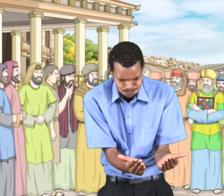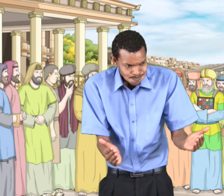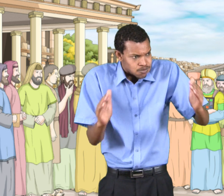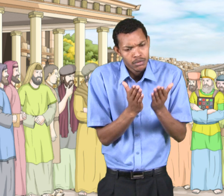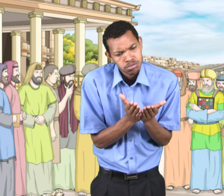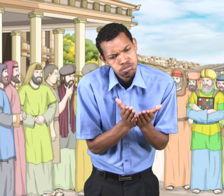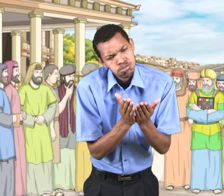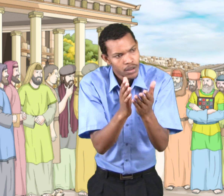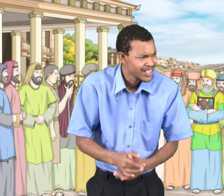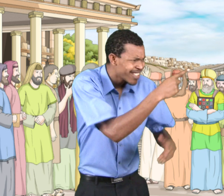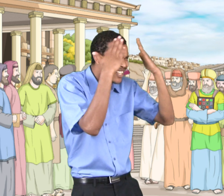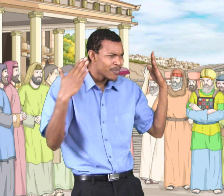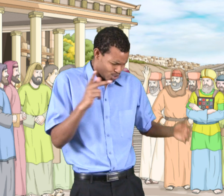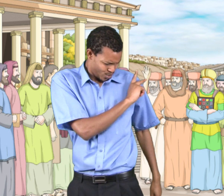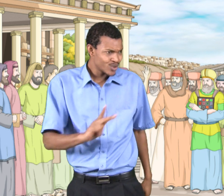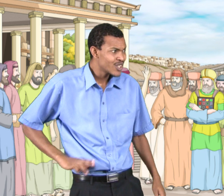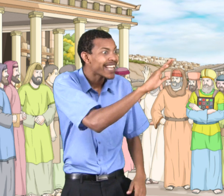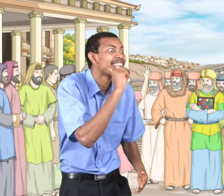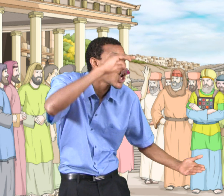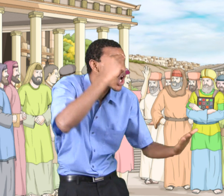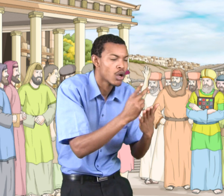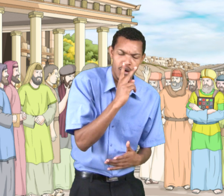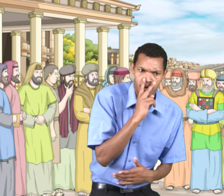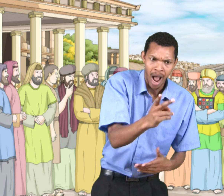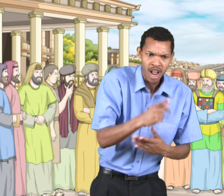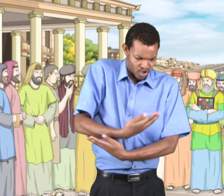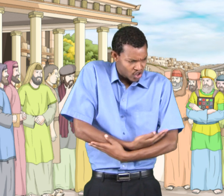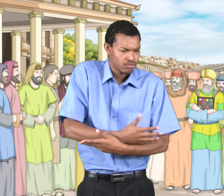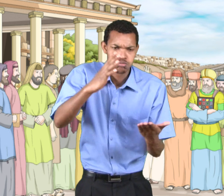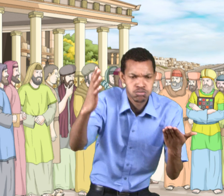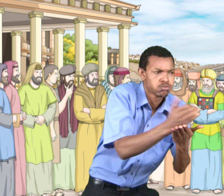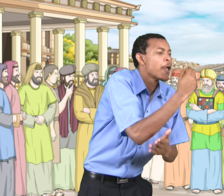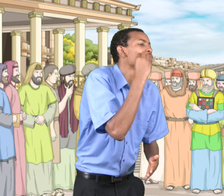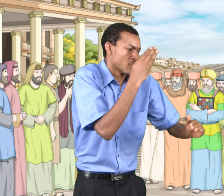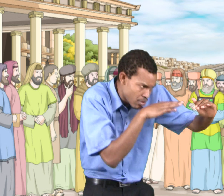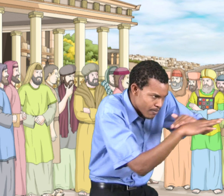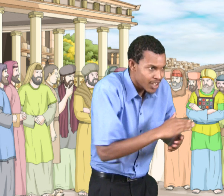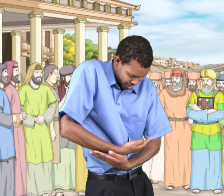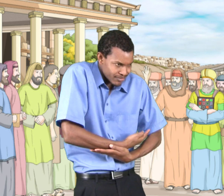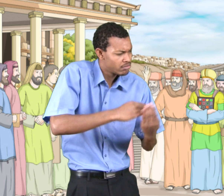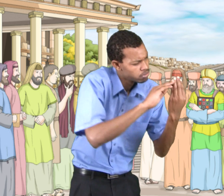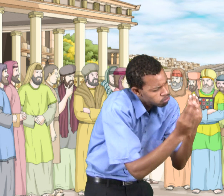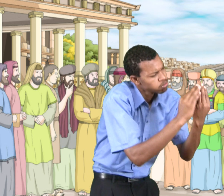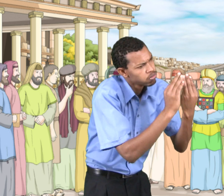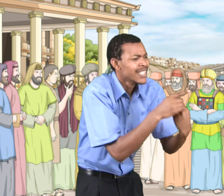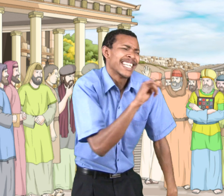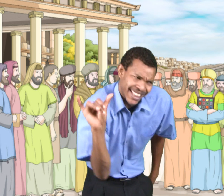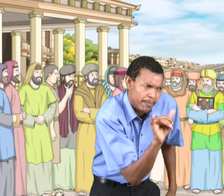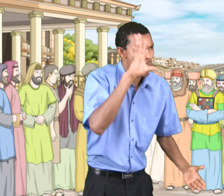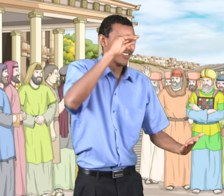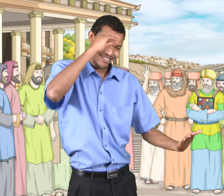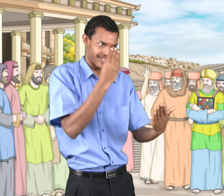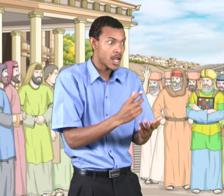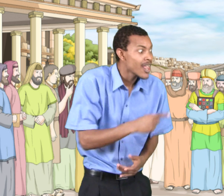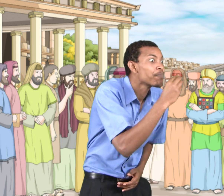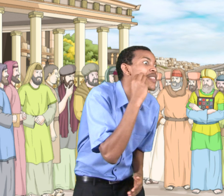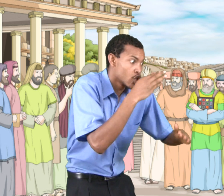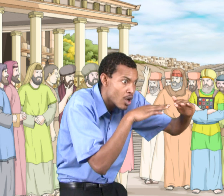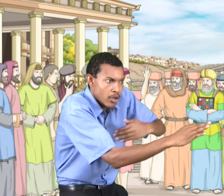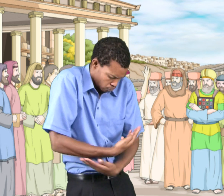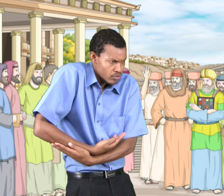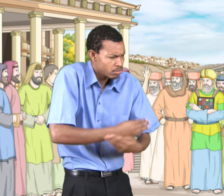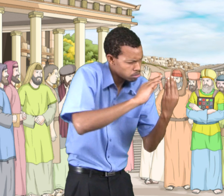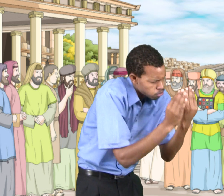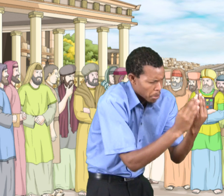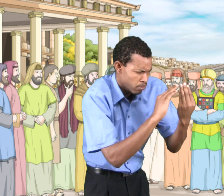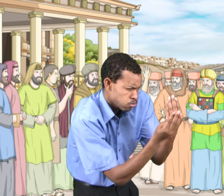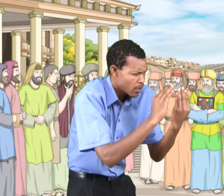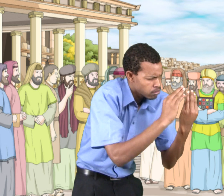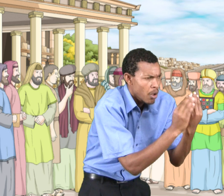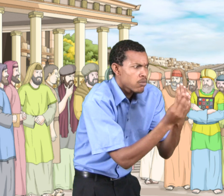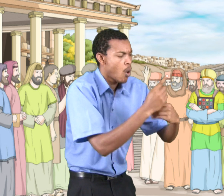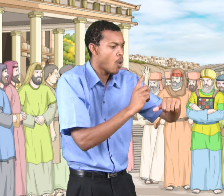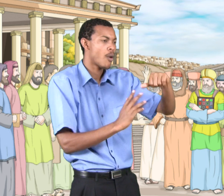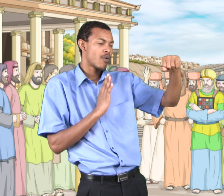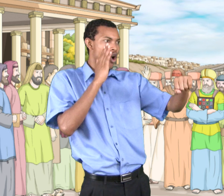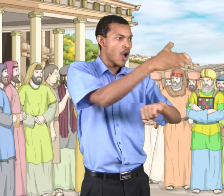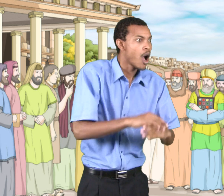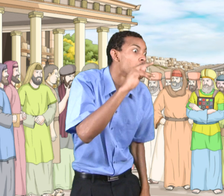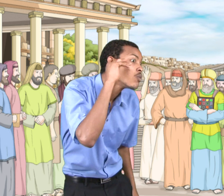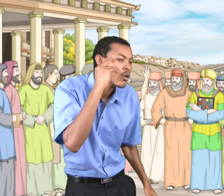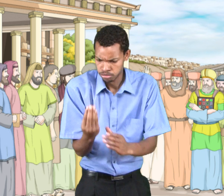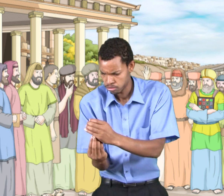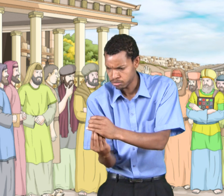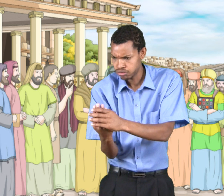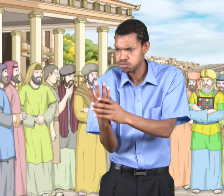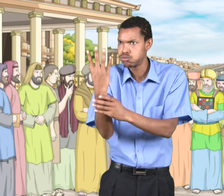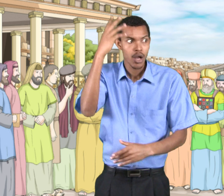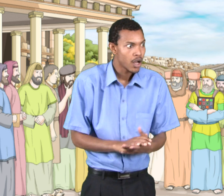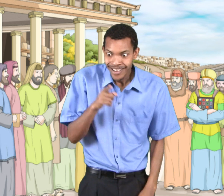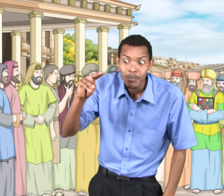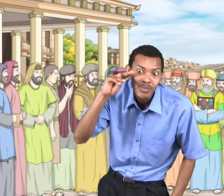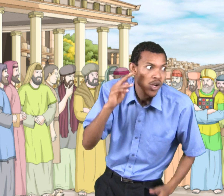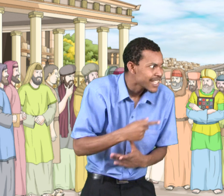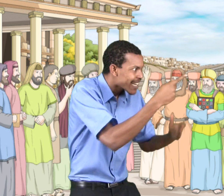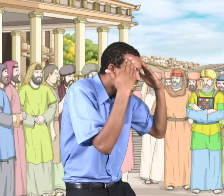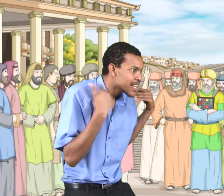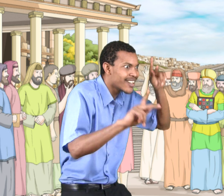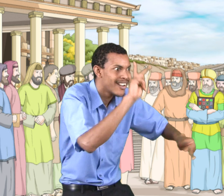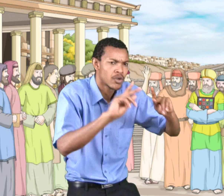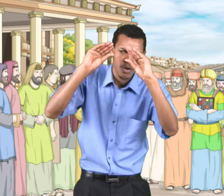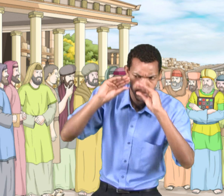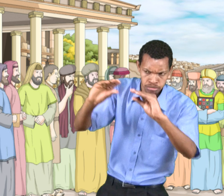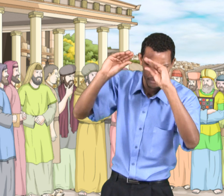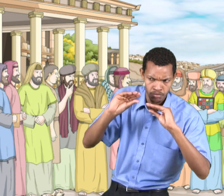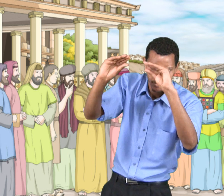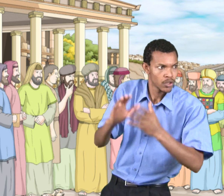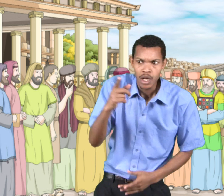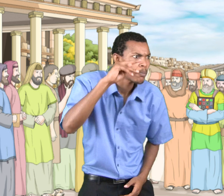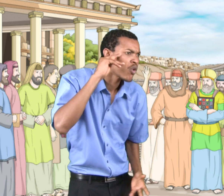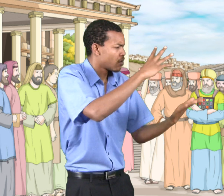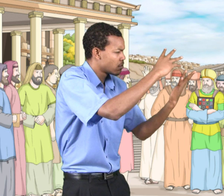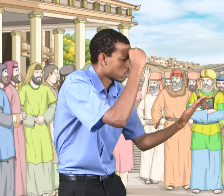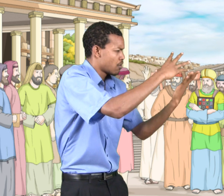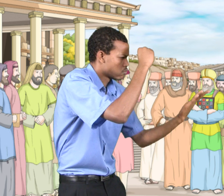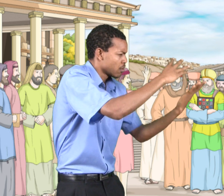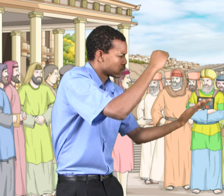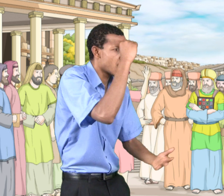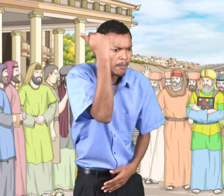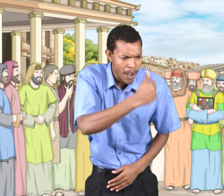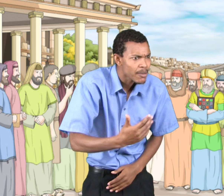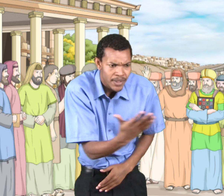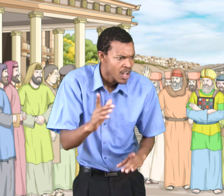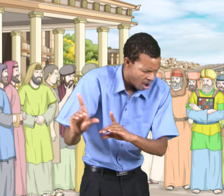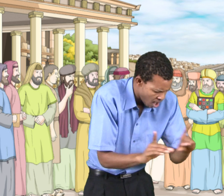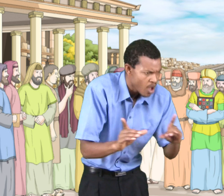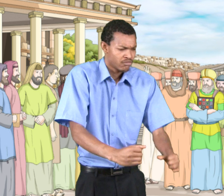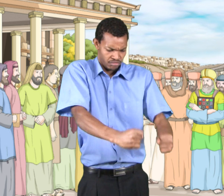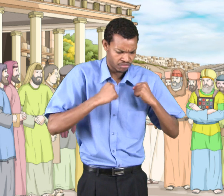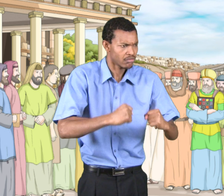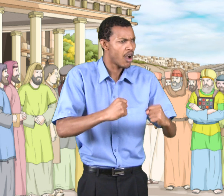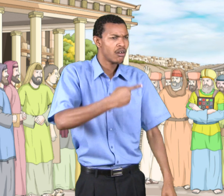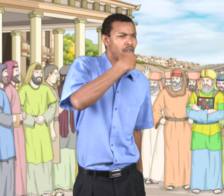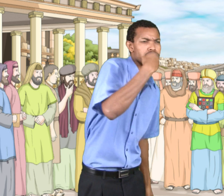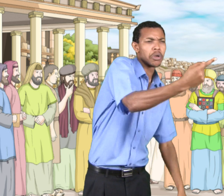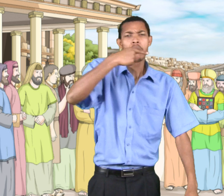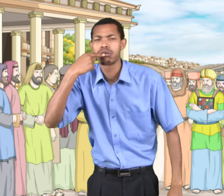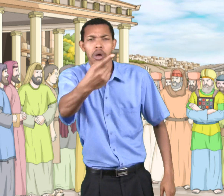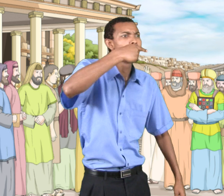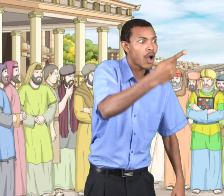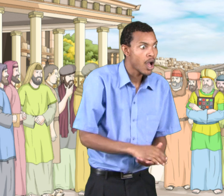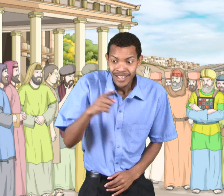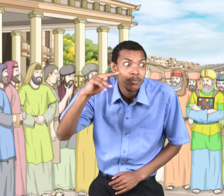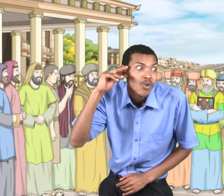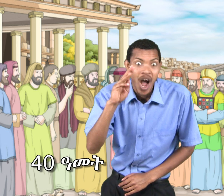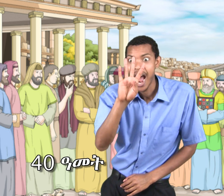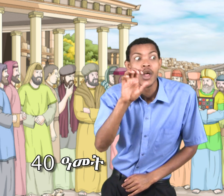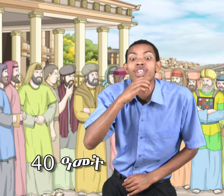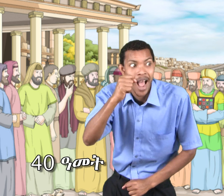When he was set outside, Pharaoh’s daughter took him and brought him up as her own son. So Moses was educated in all the wisdom of the Egyptians and was powerful in speech and action.